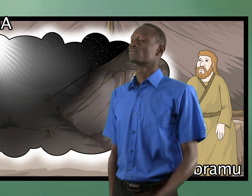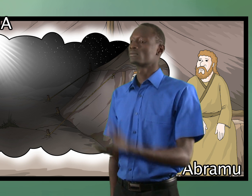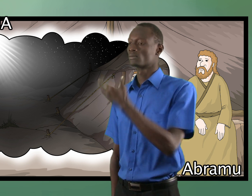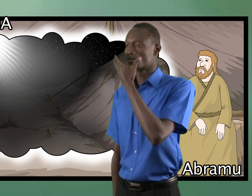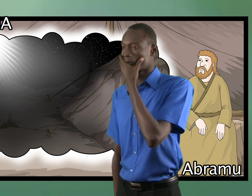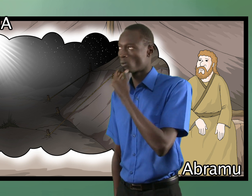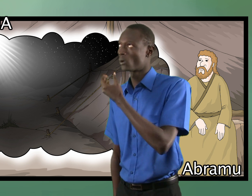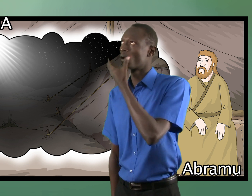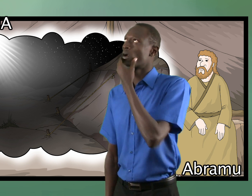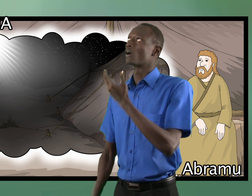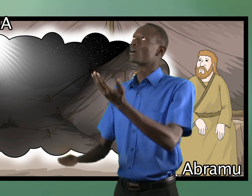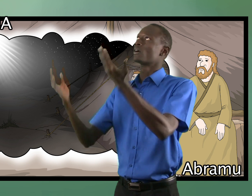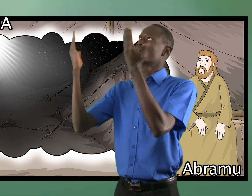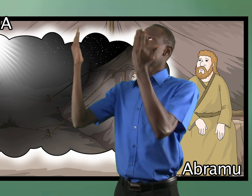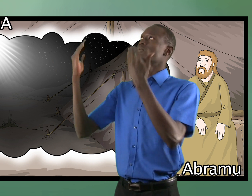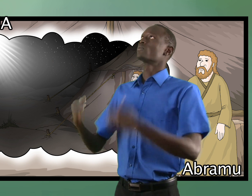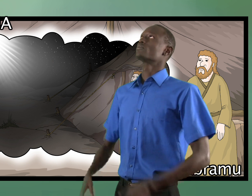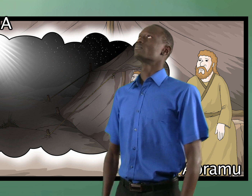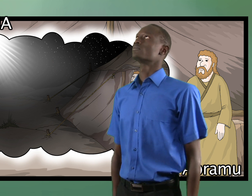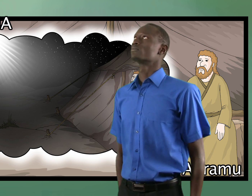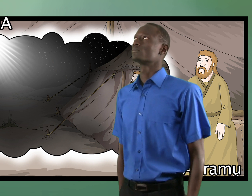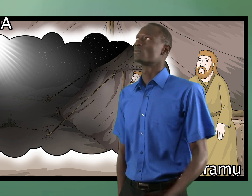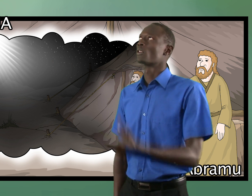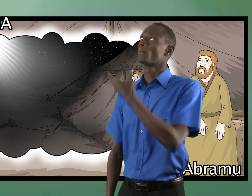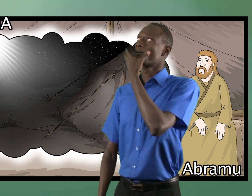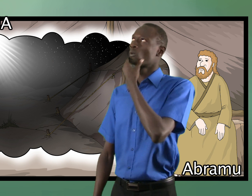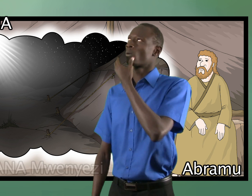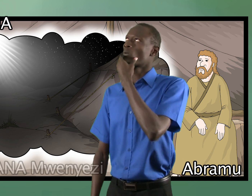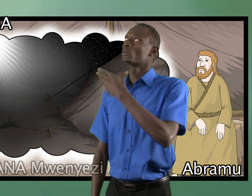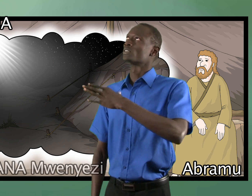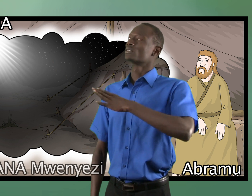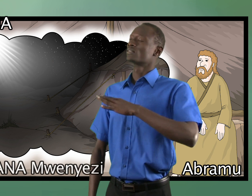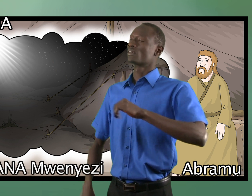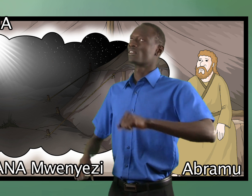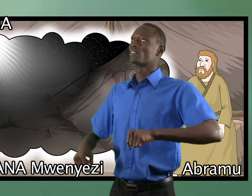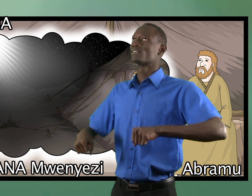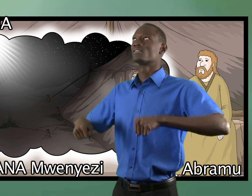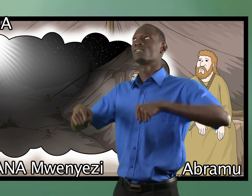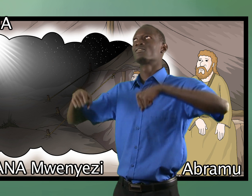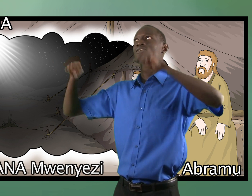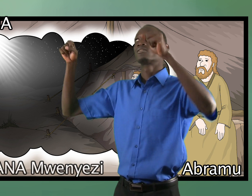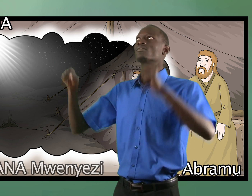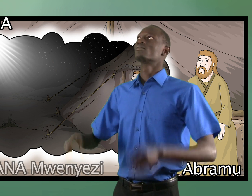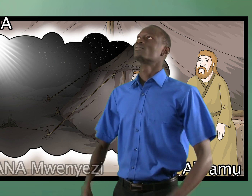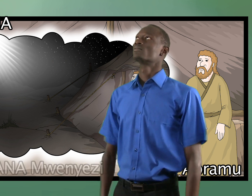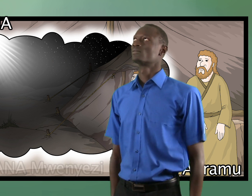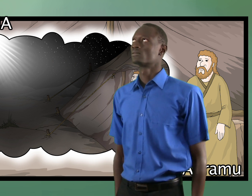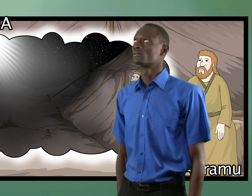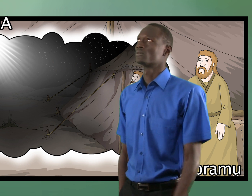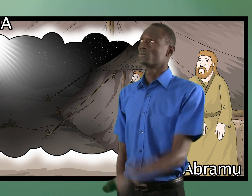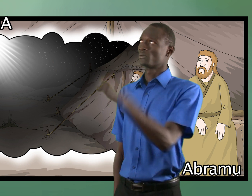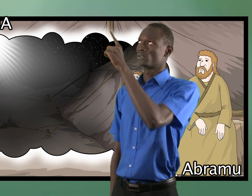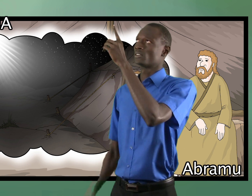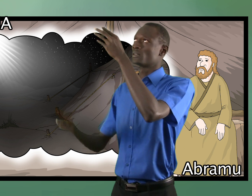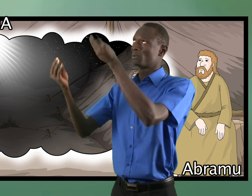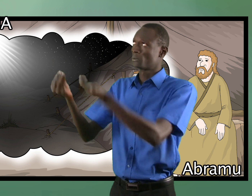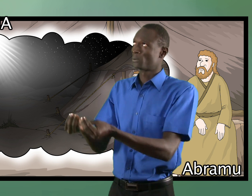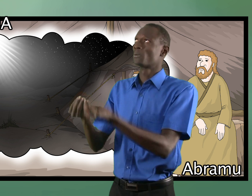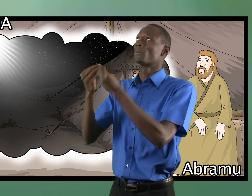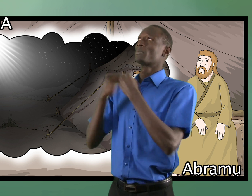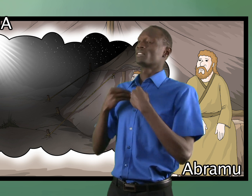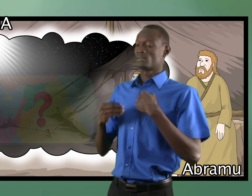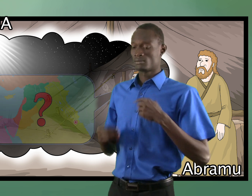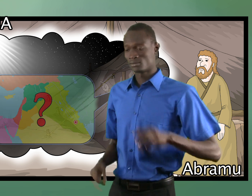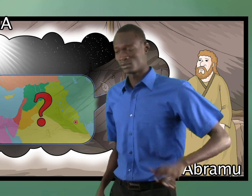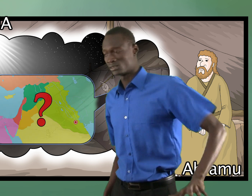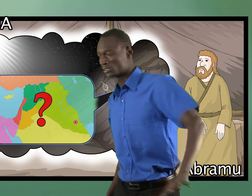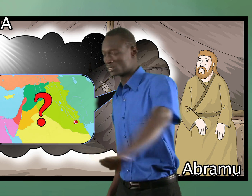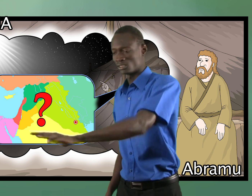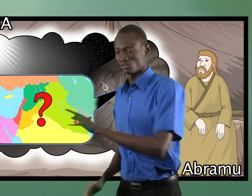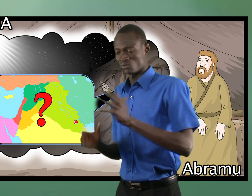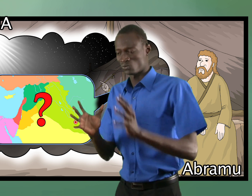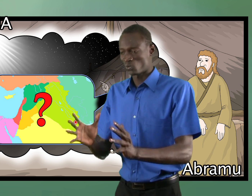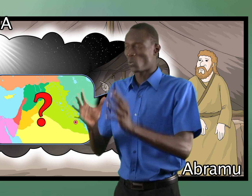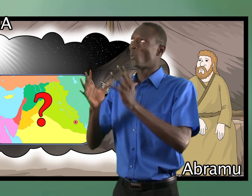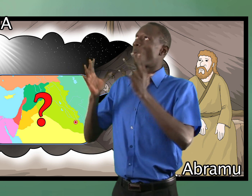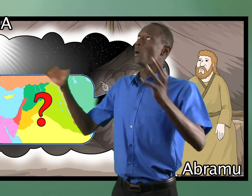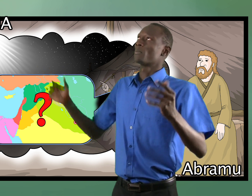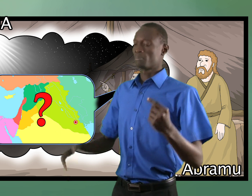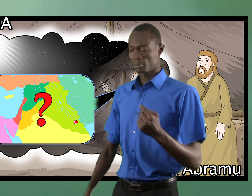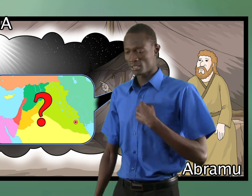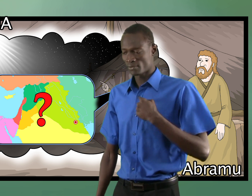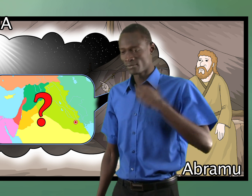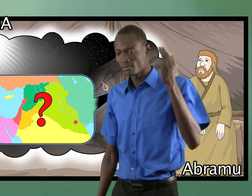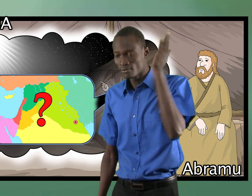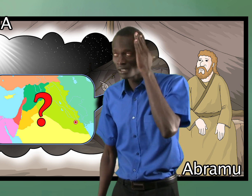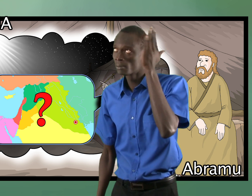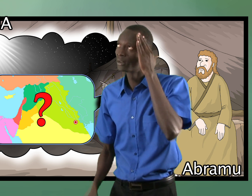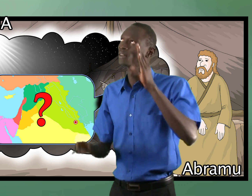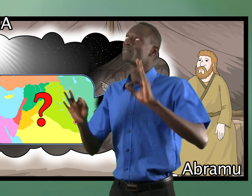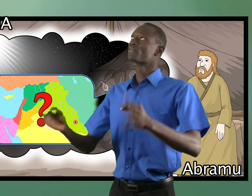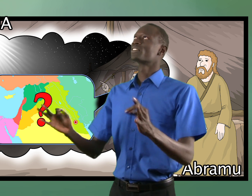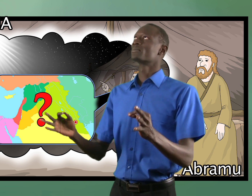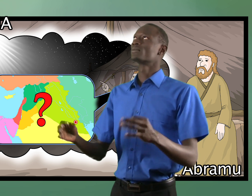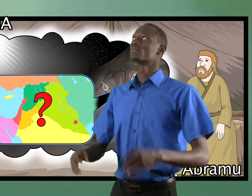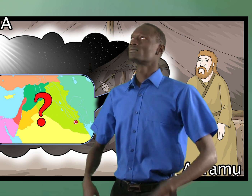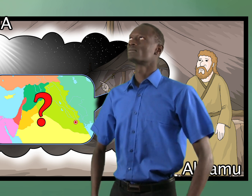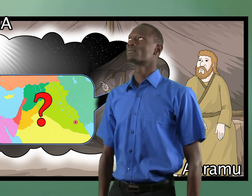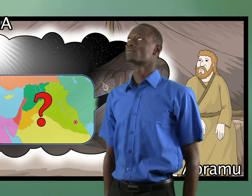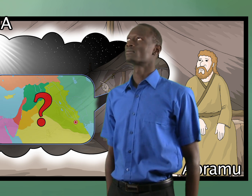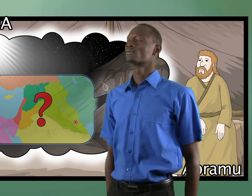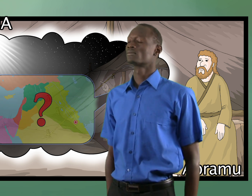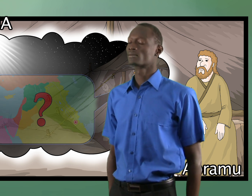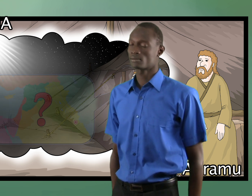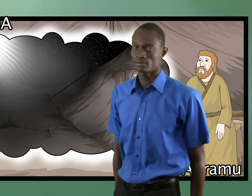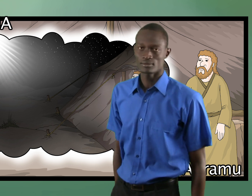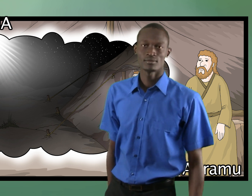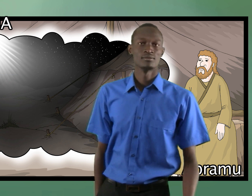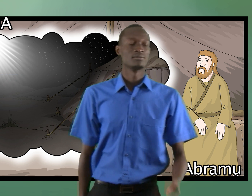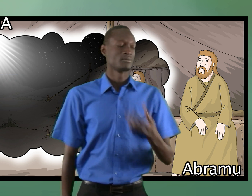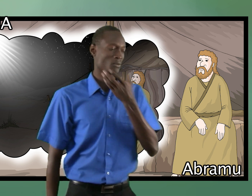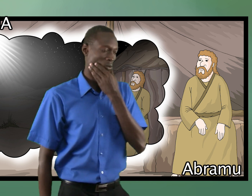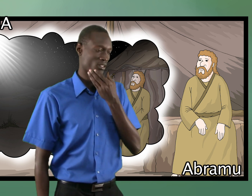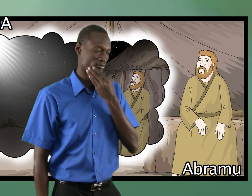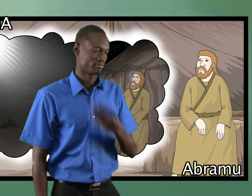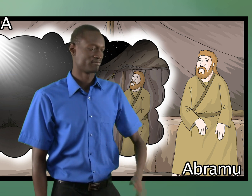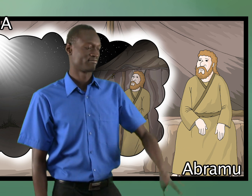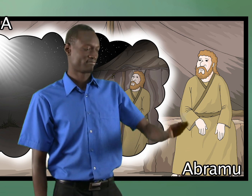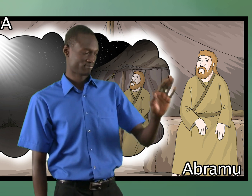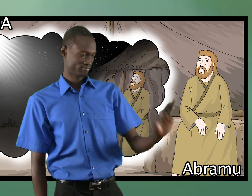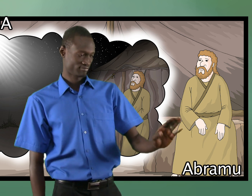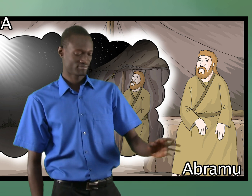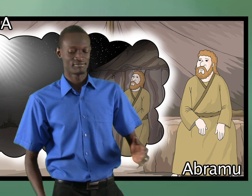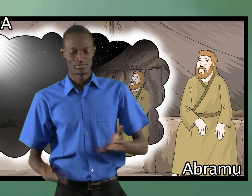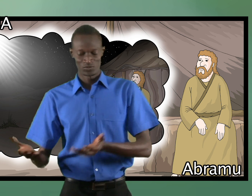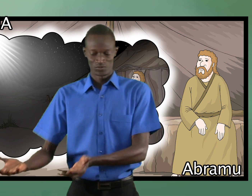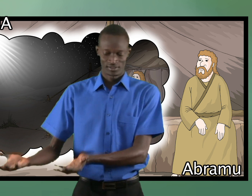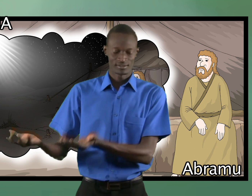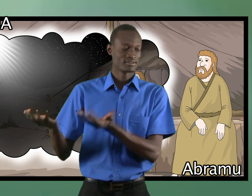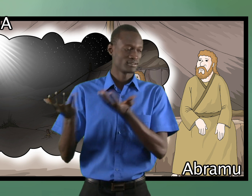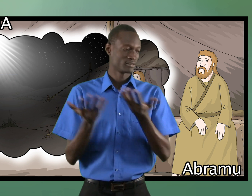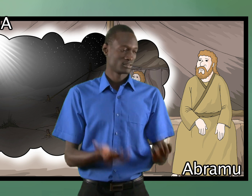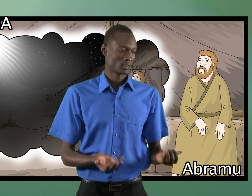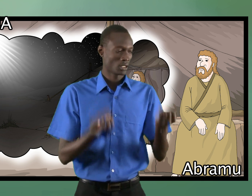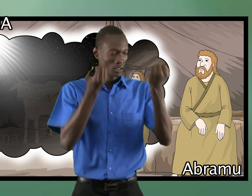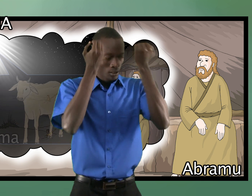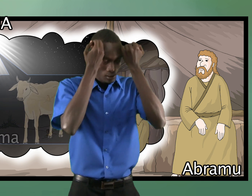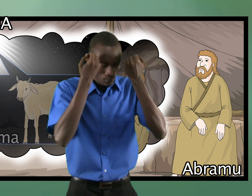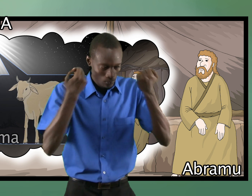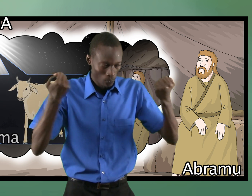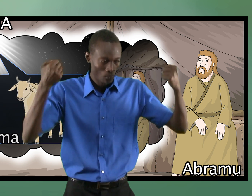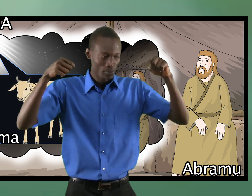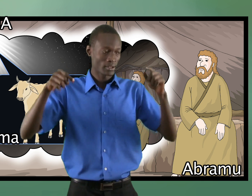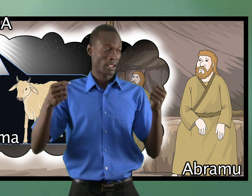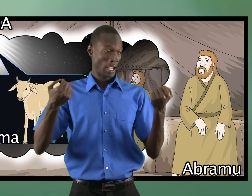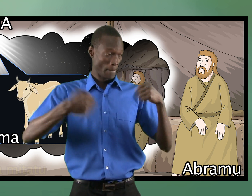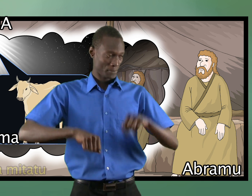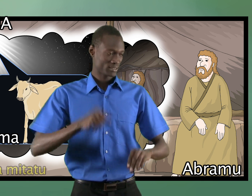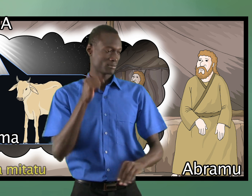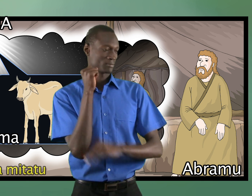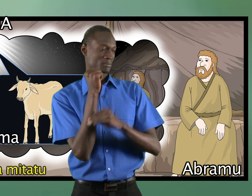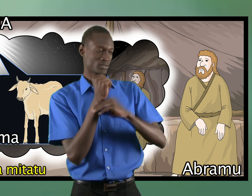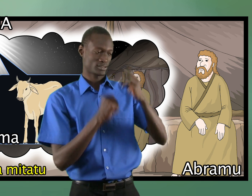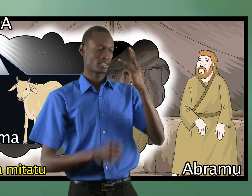But Abram replied, “Lord GOD, how can I know that I will possess it?”